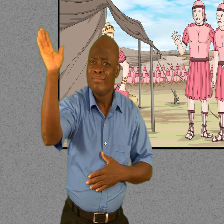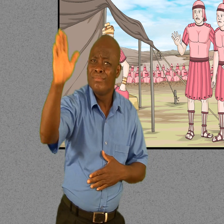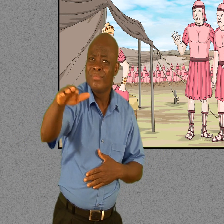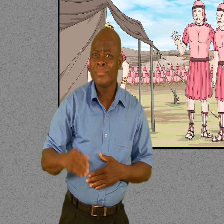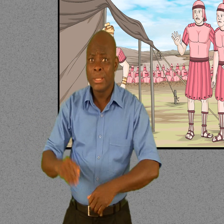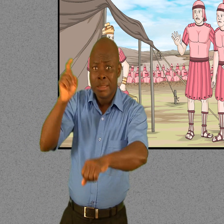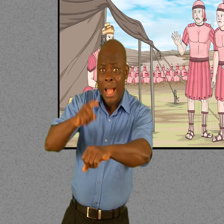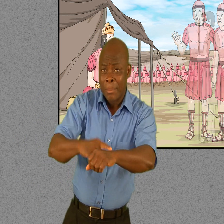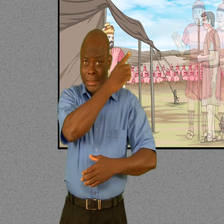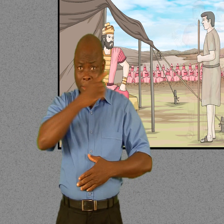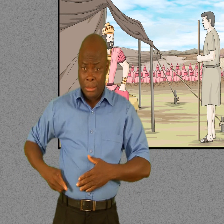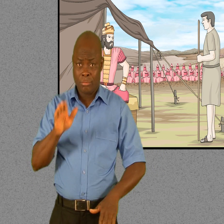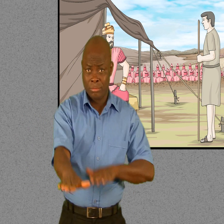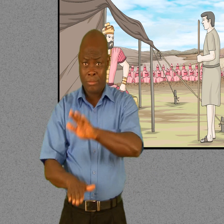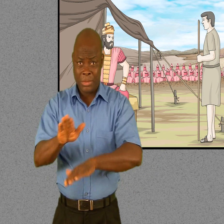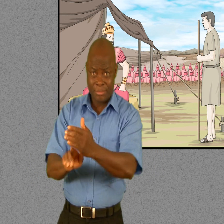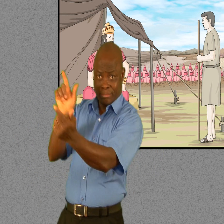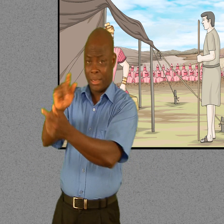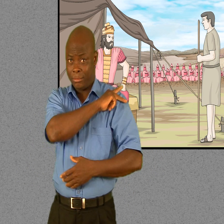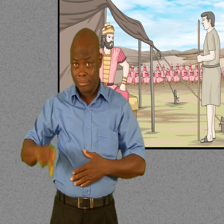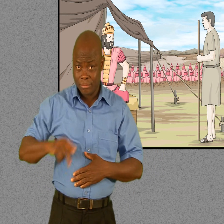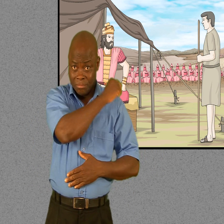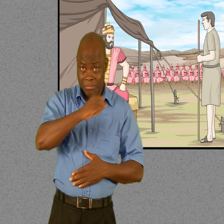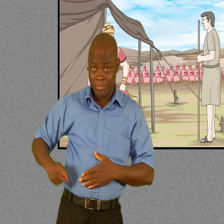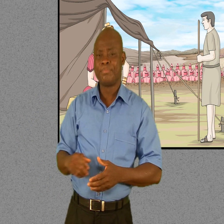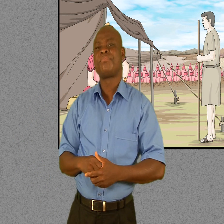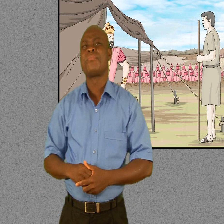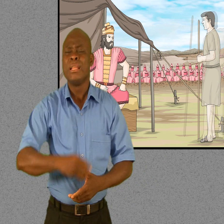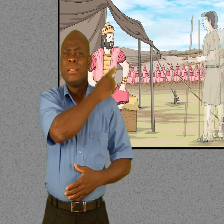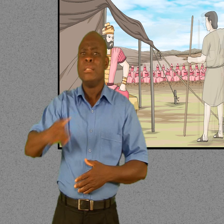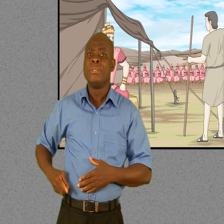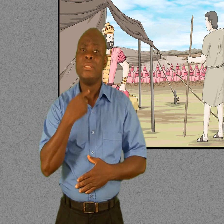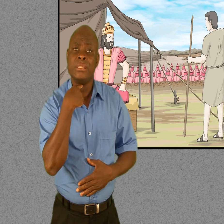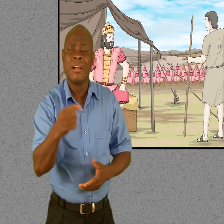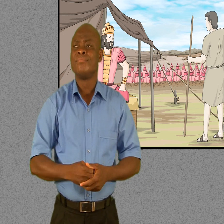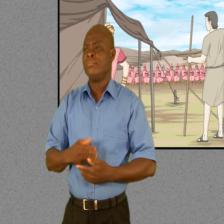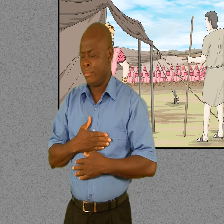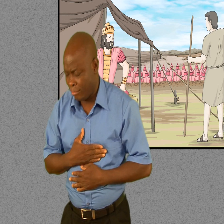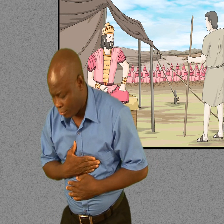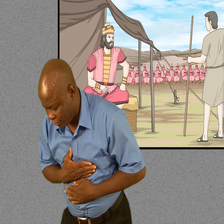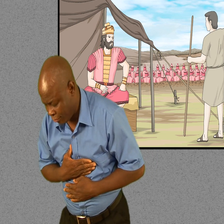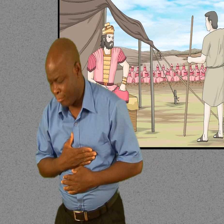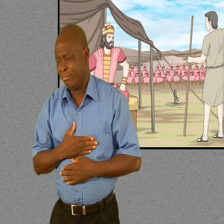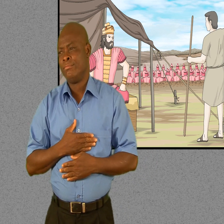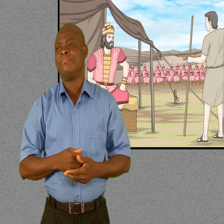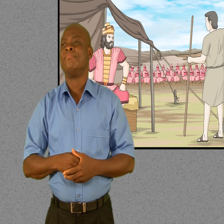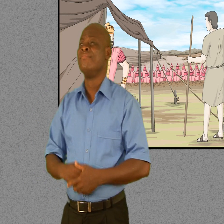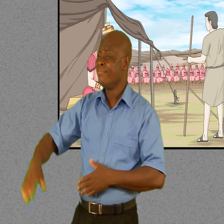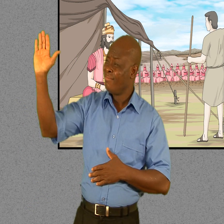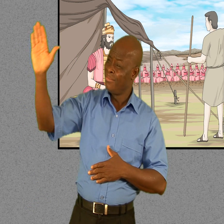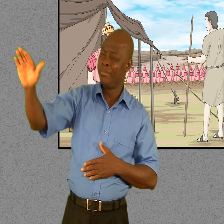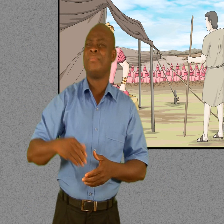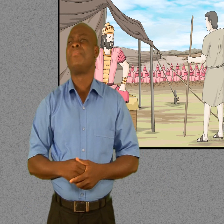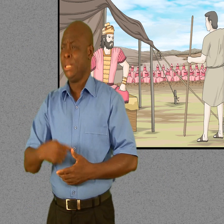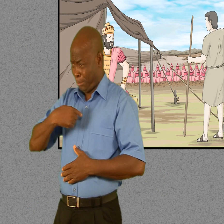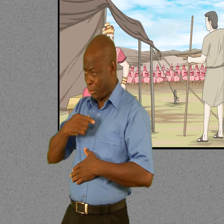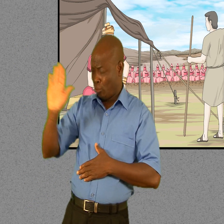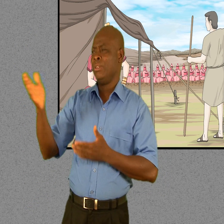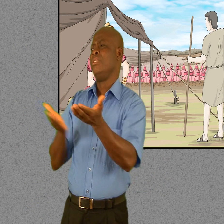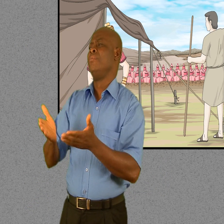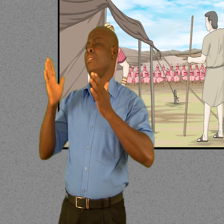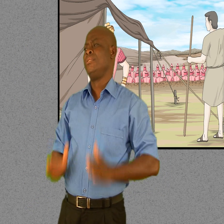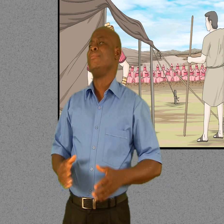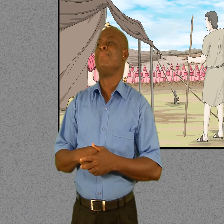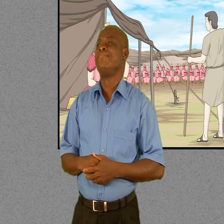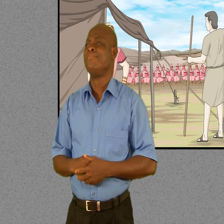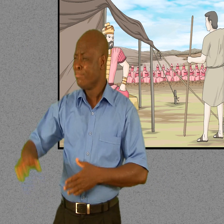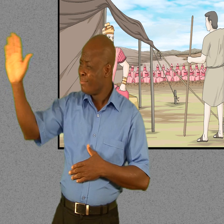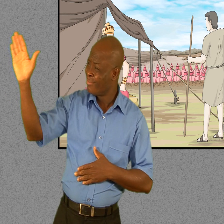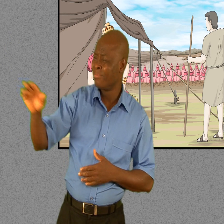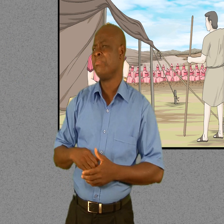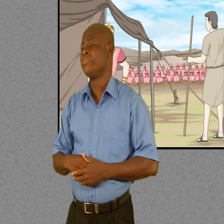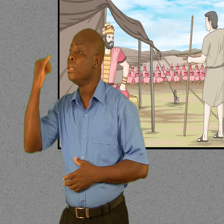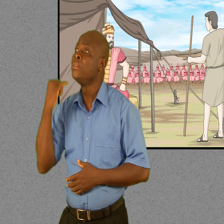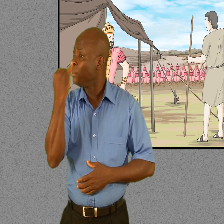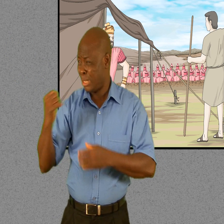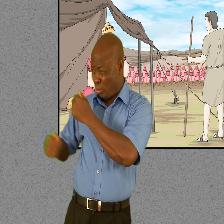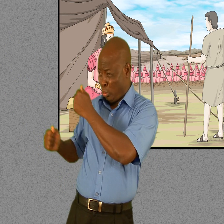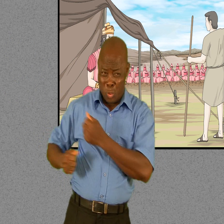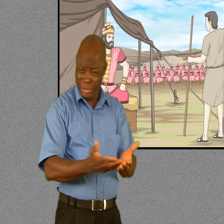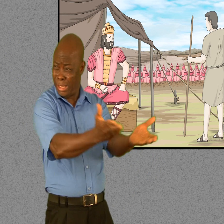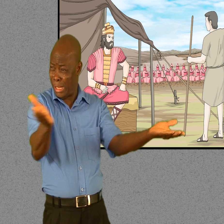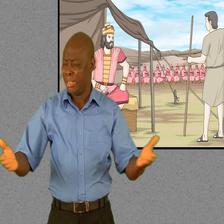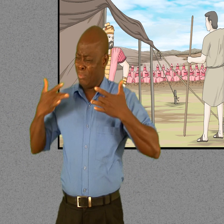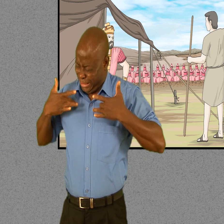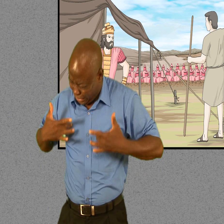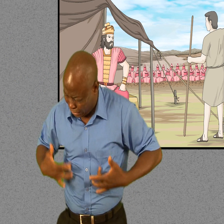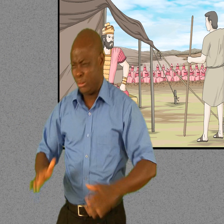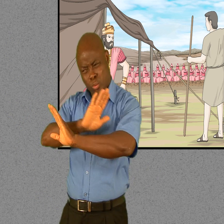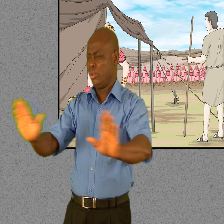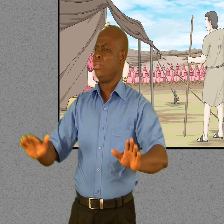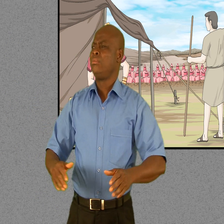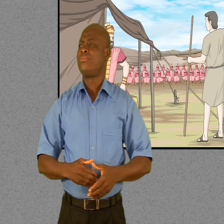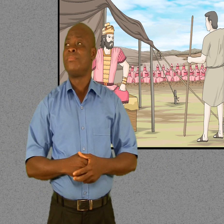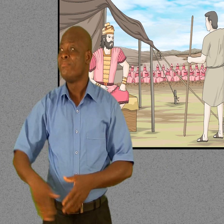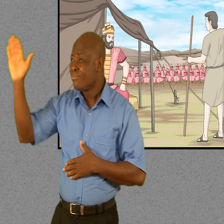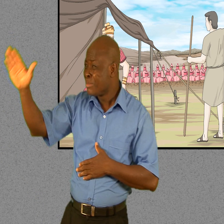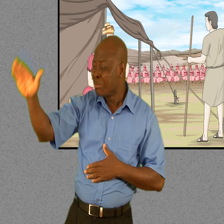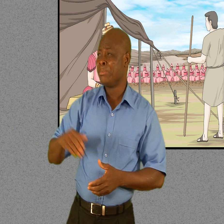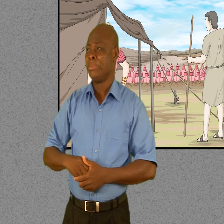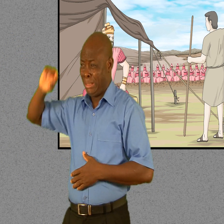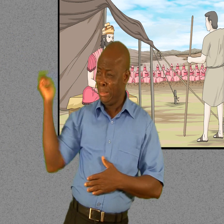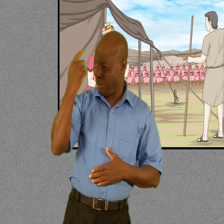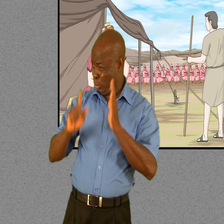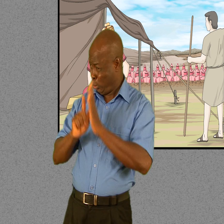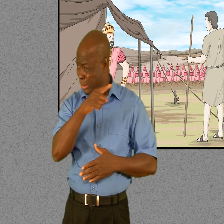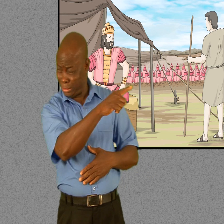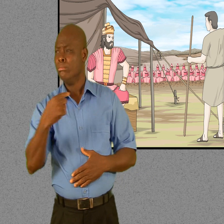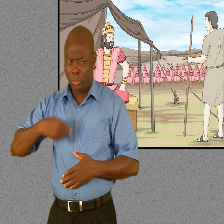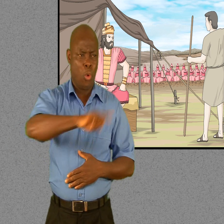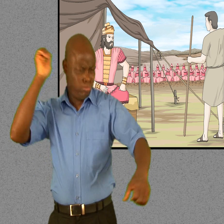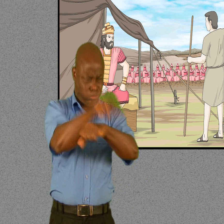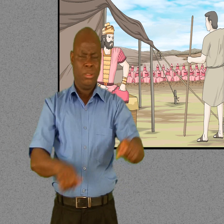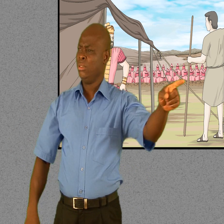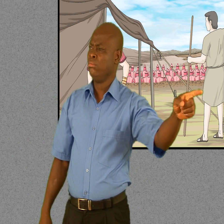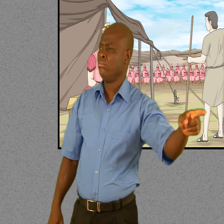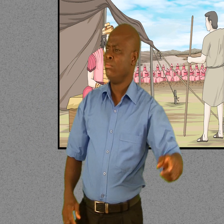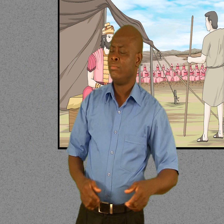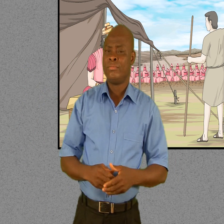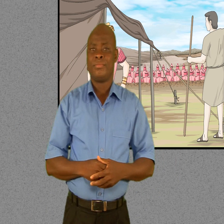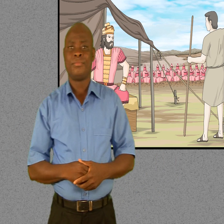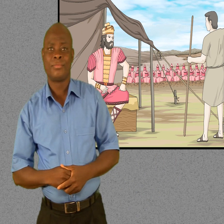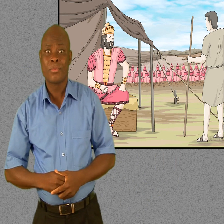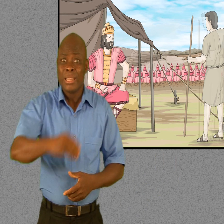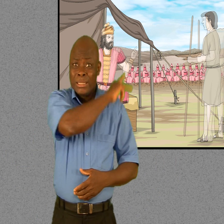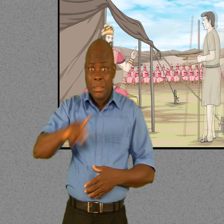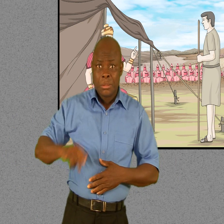And David said to Saul, “Let no man’s heart fail on account of this Philistine.